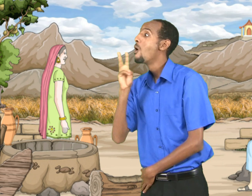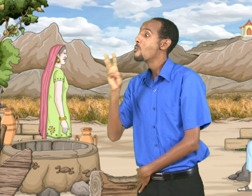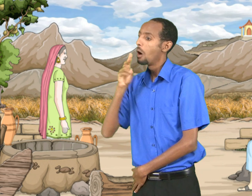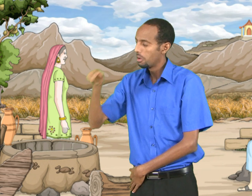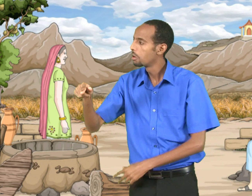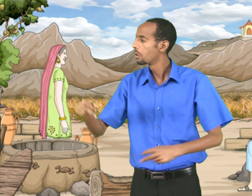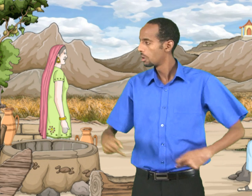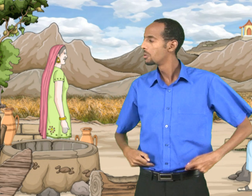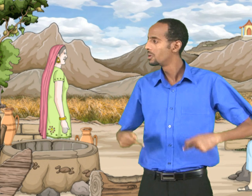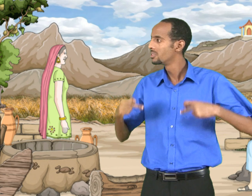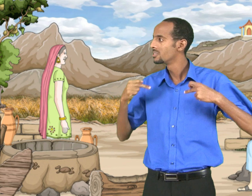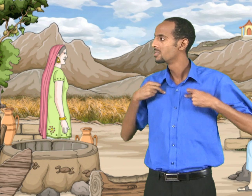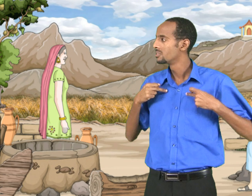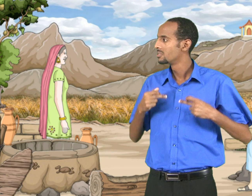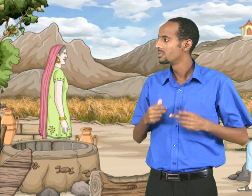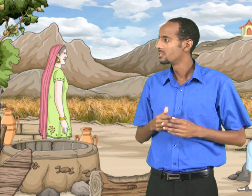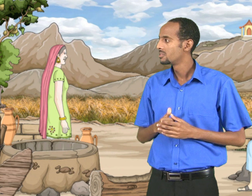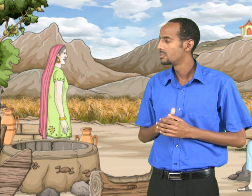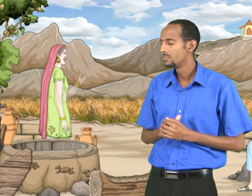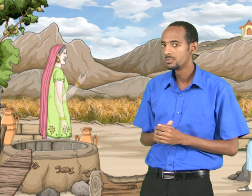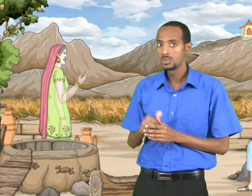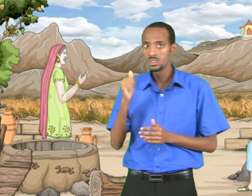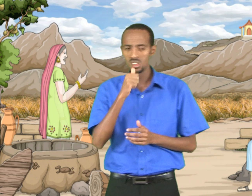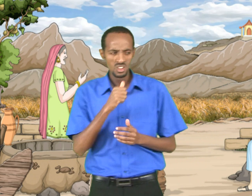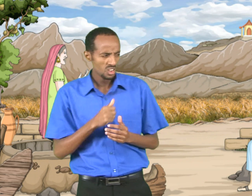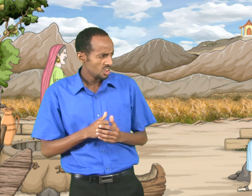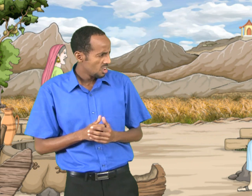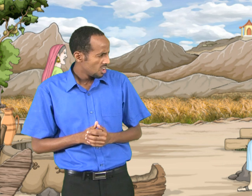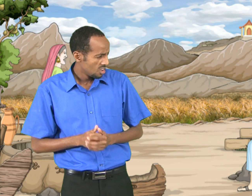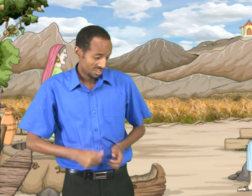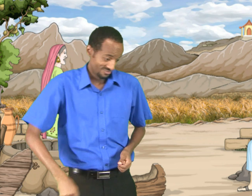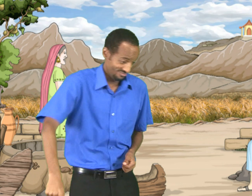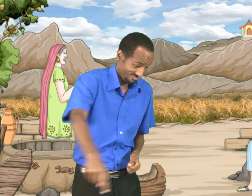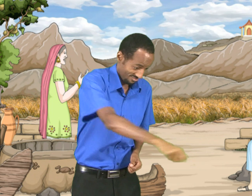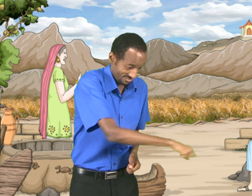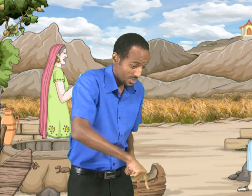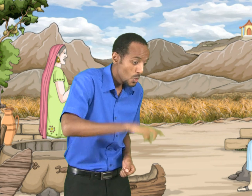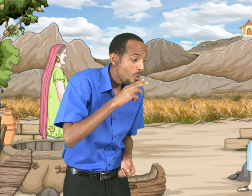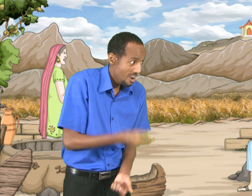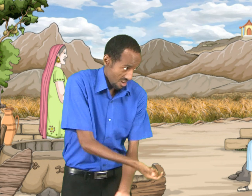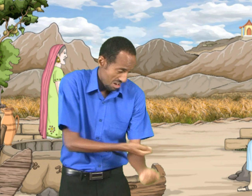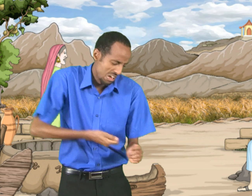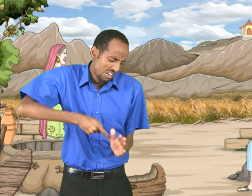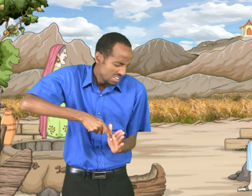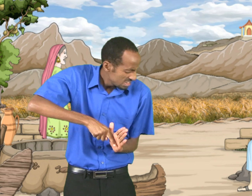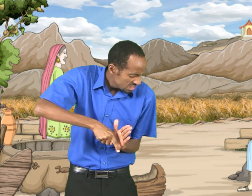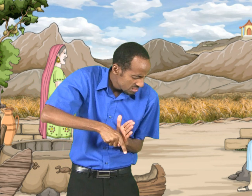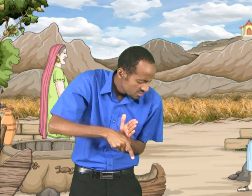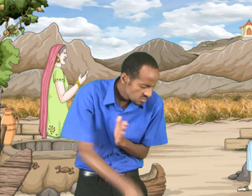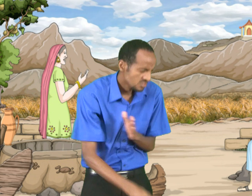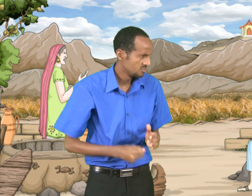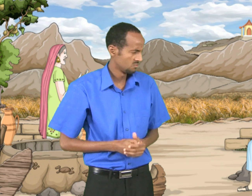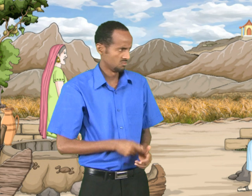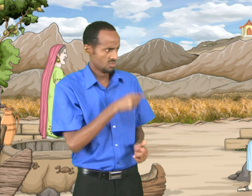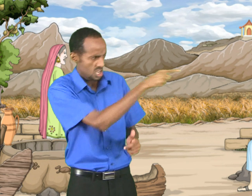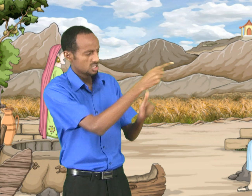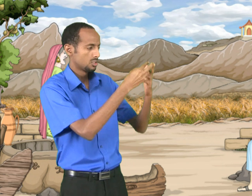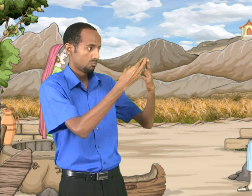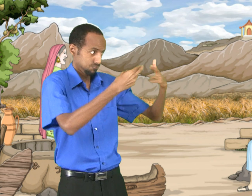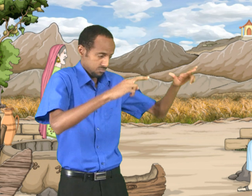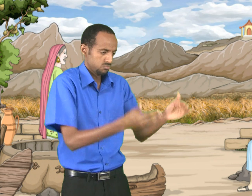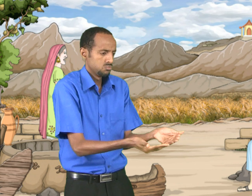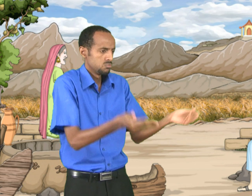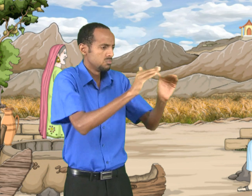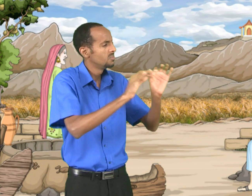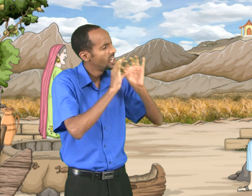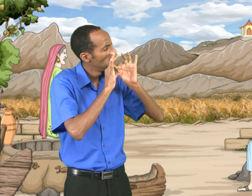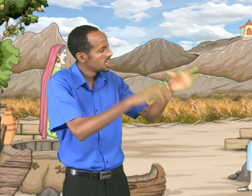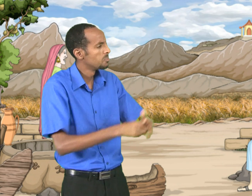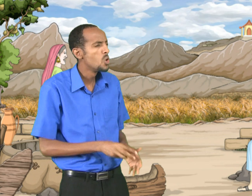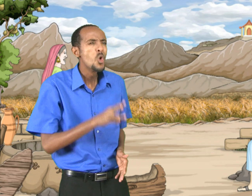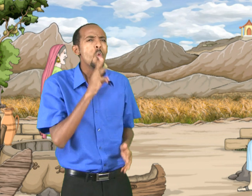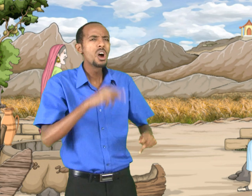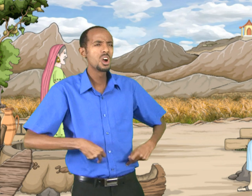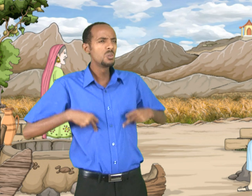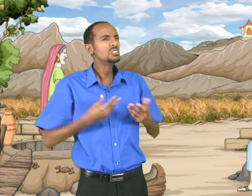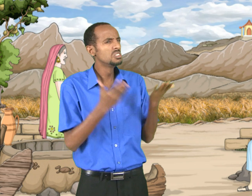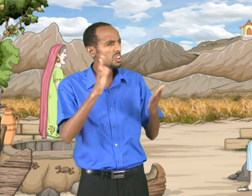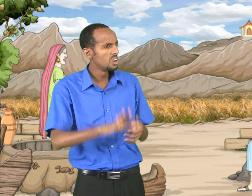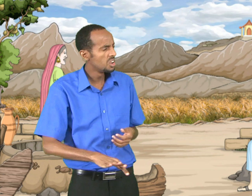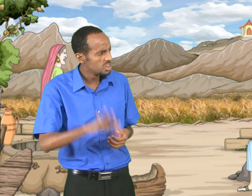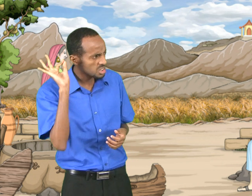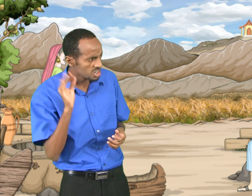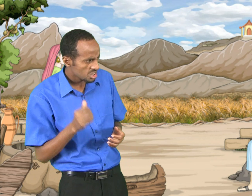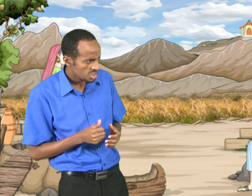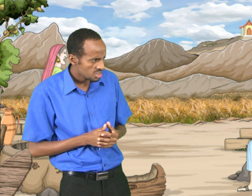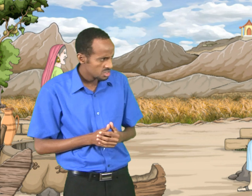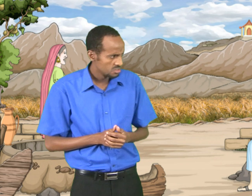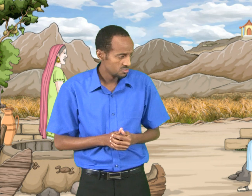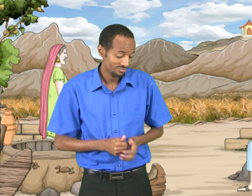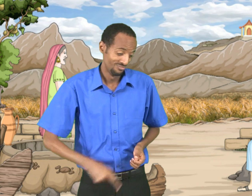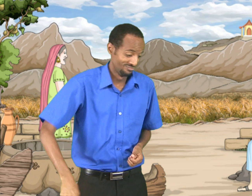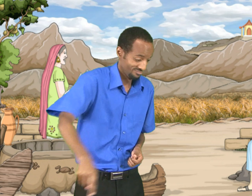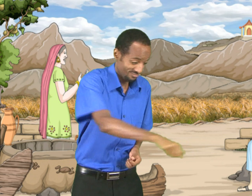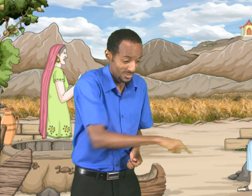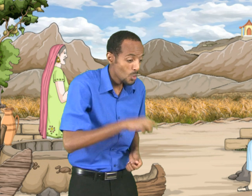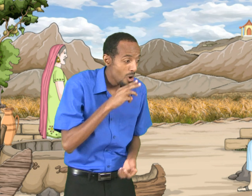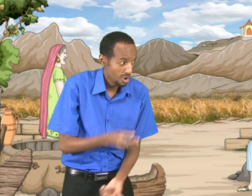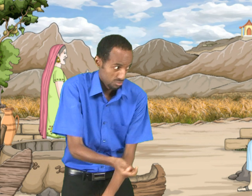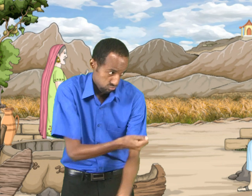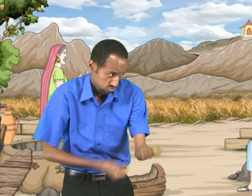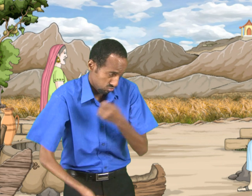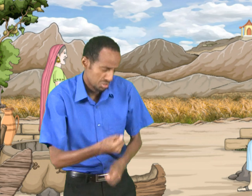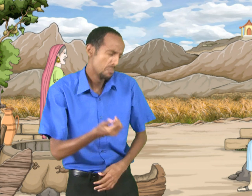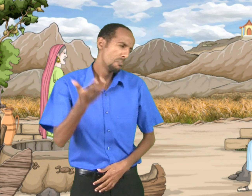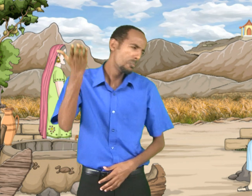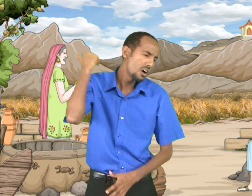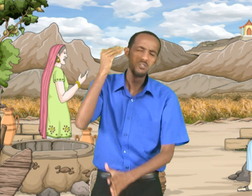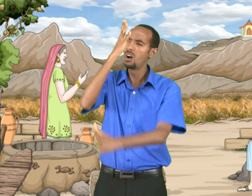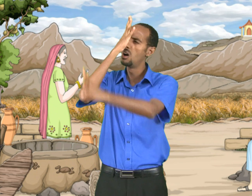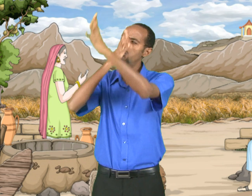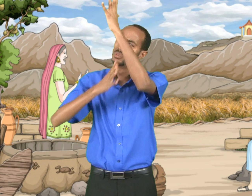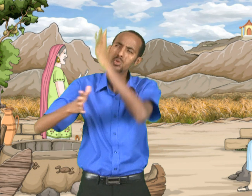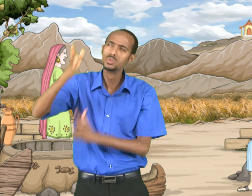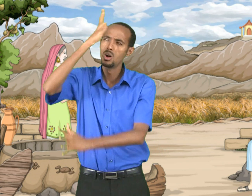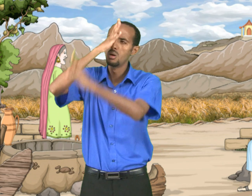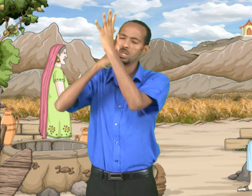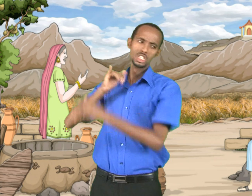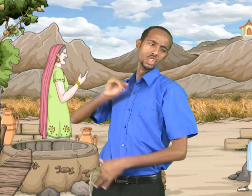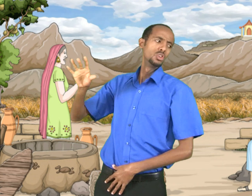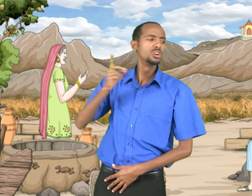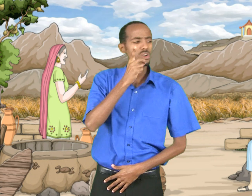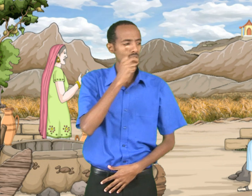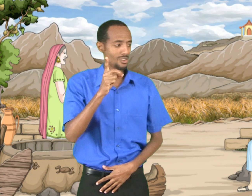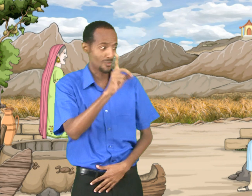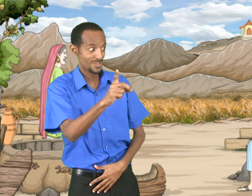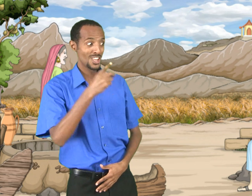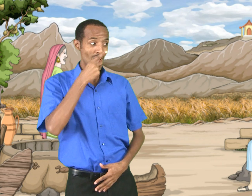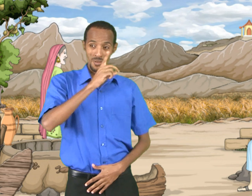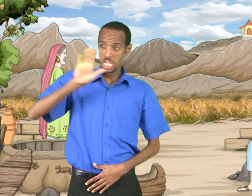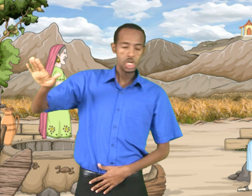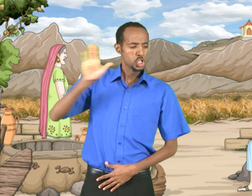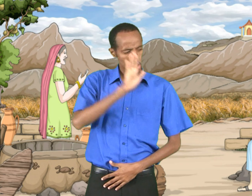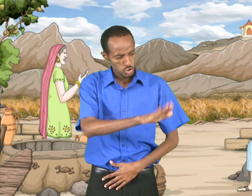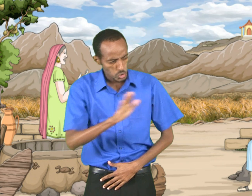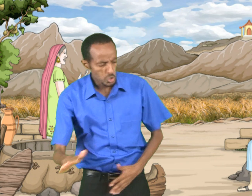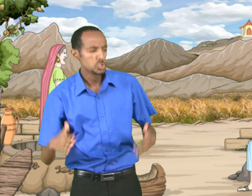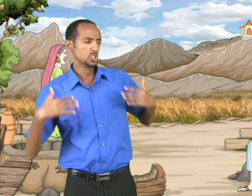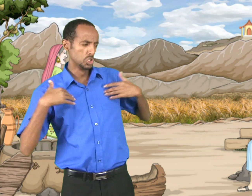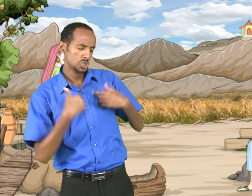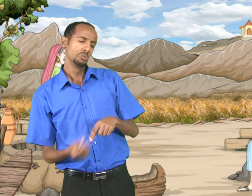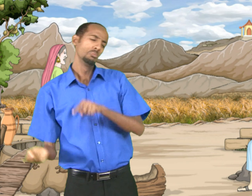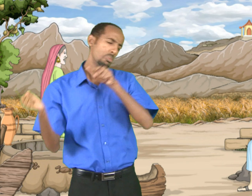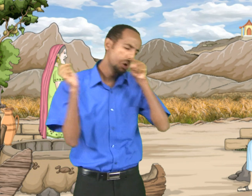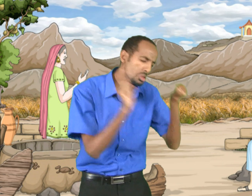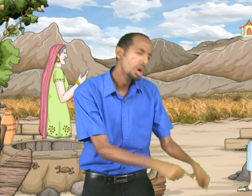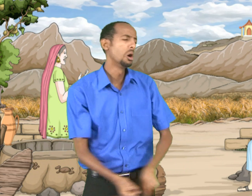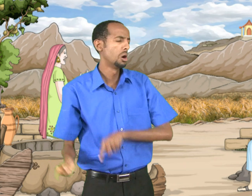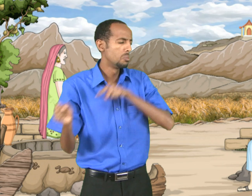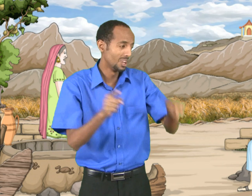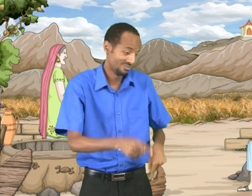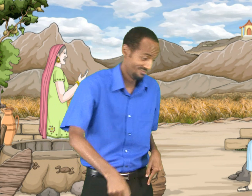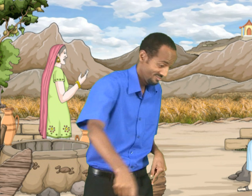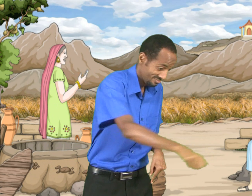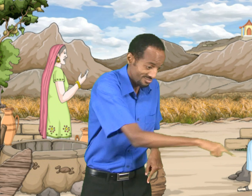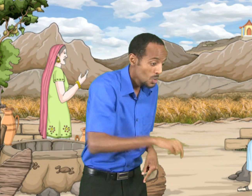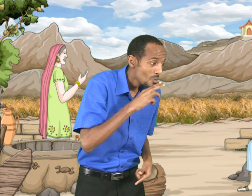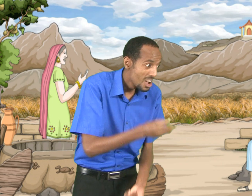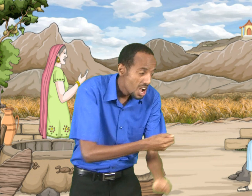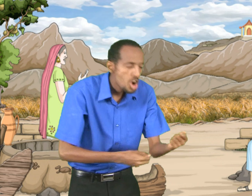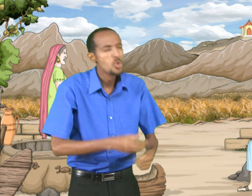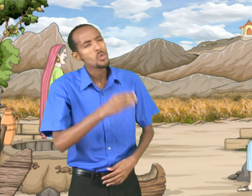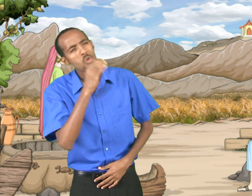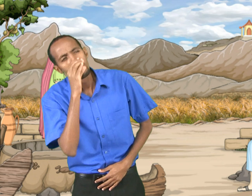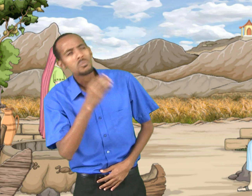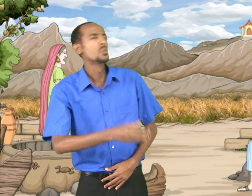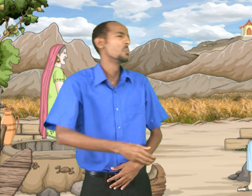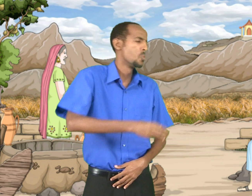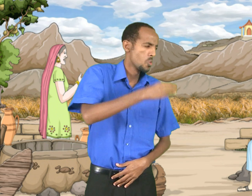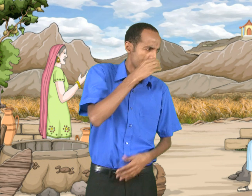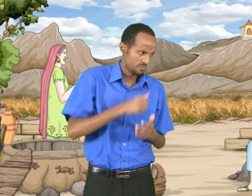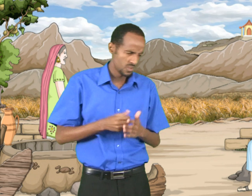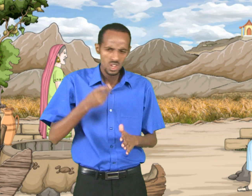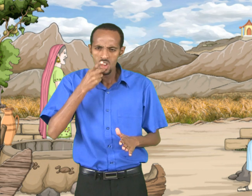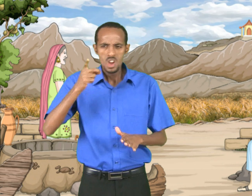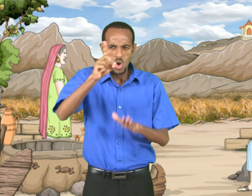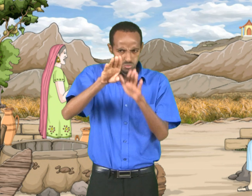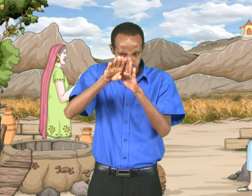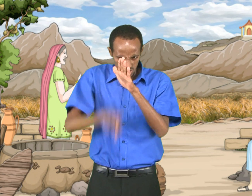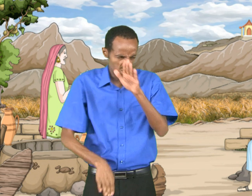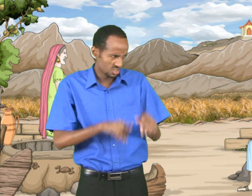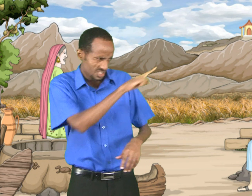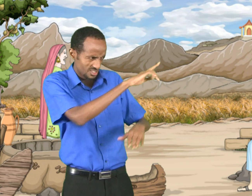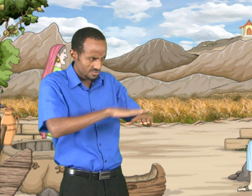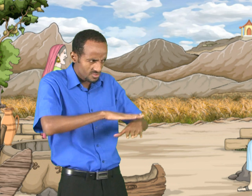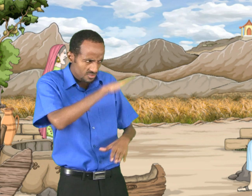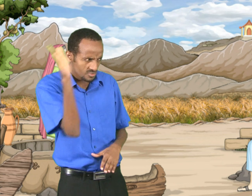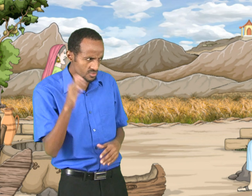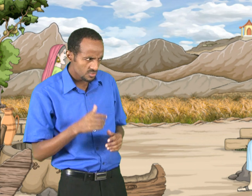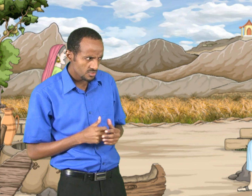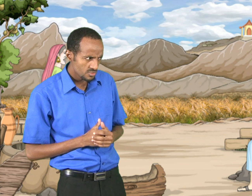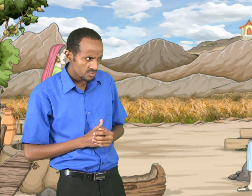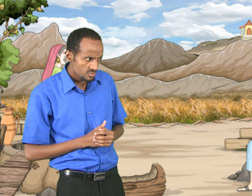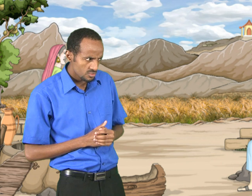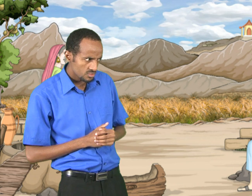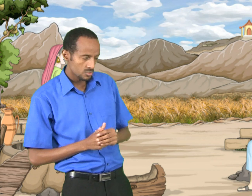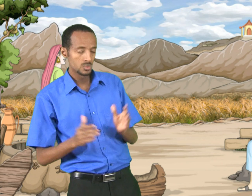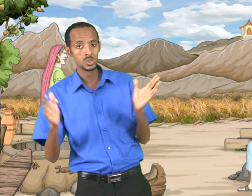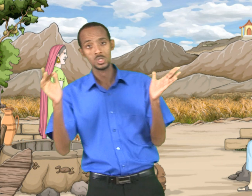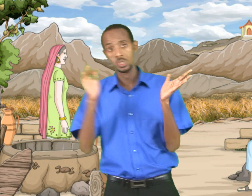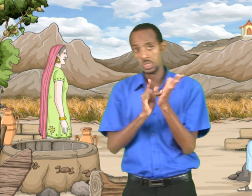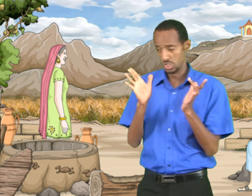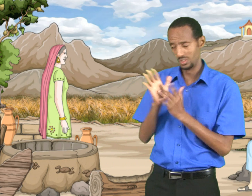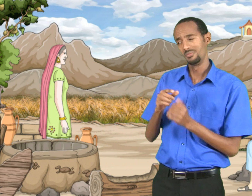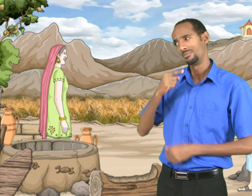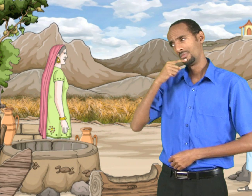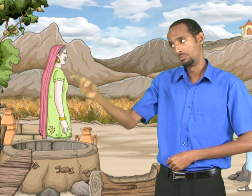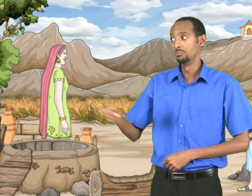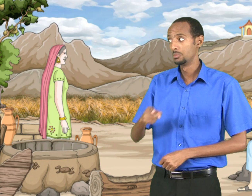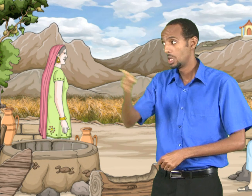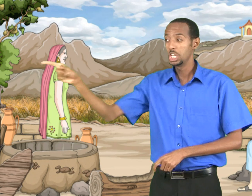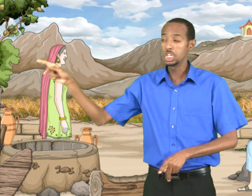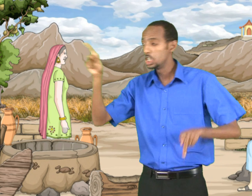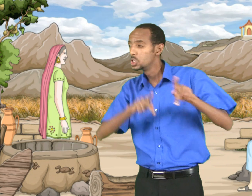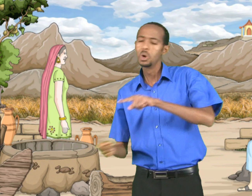“Sir,” the woman replied, “You have nothing to draw with and the well is deep. Where then will You get this living water? Are You greater than our father Jacob, who gave us this well and drank from it himself, as did his sons and his livestock?”